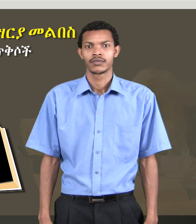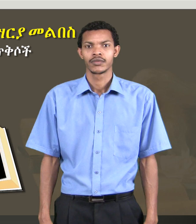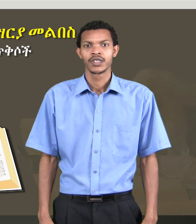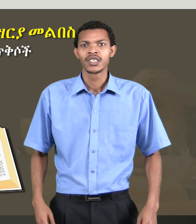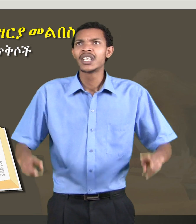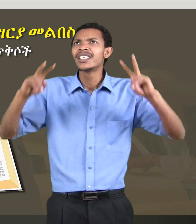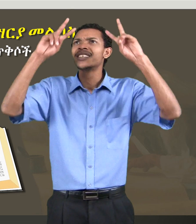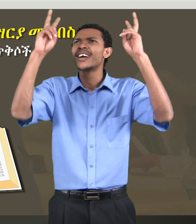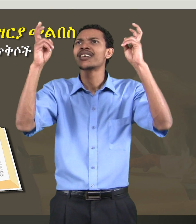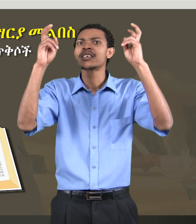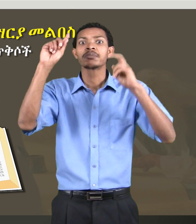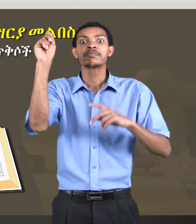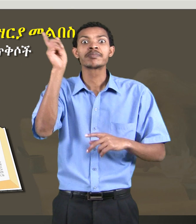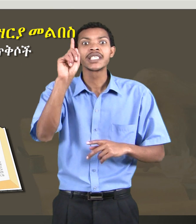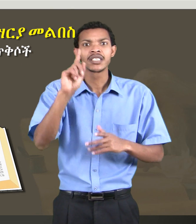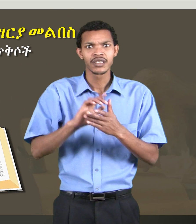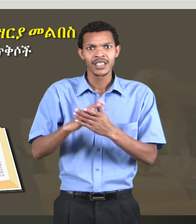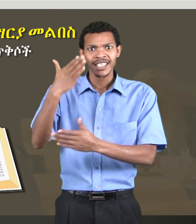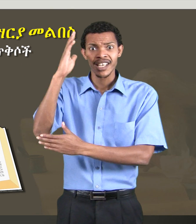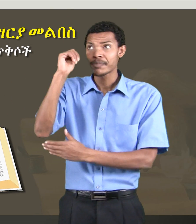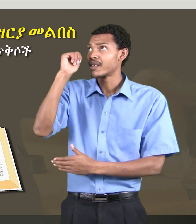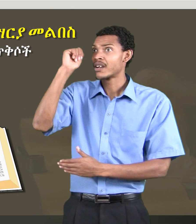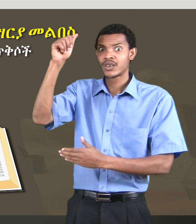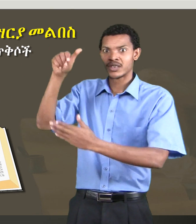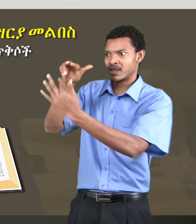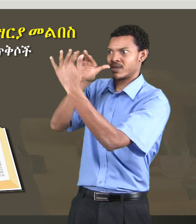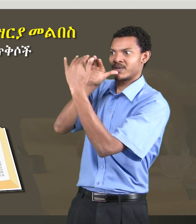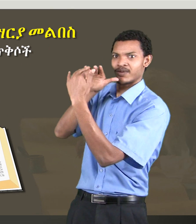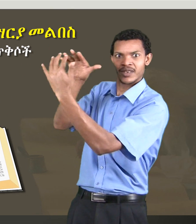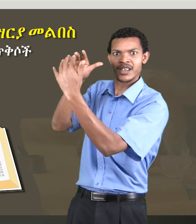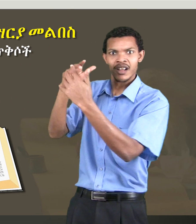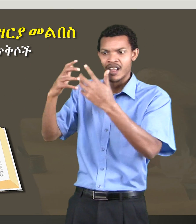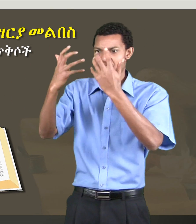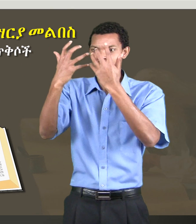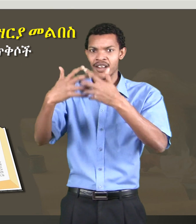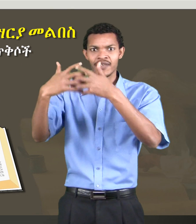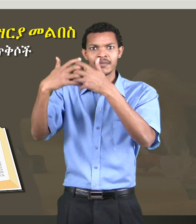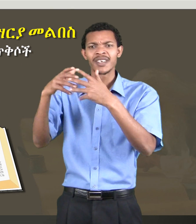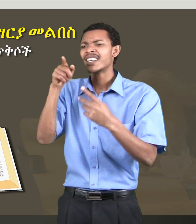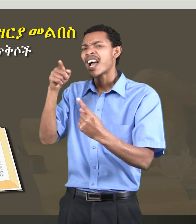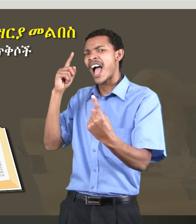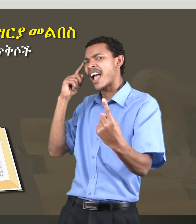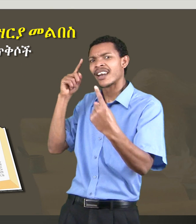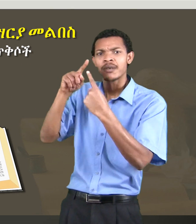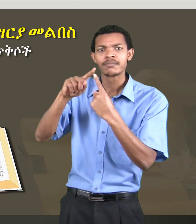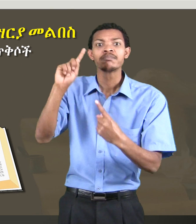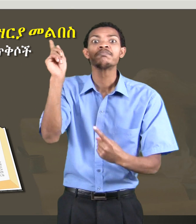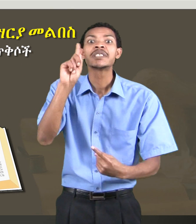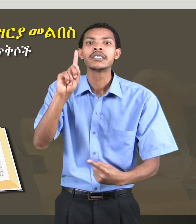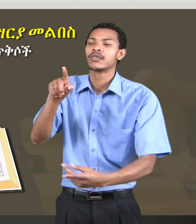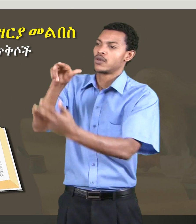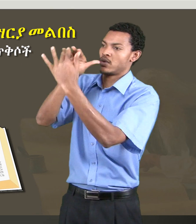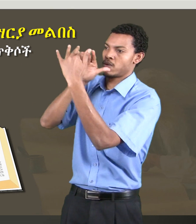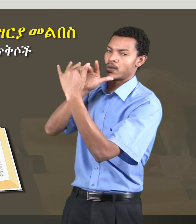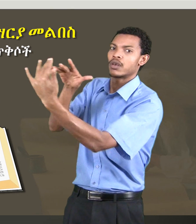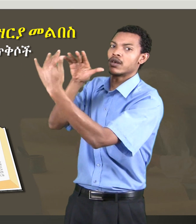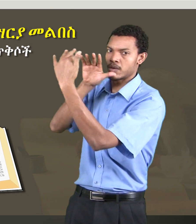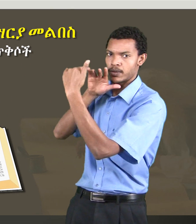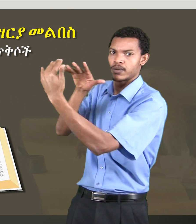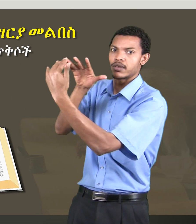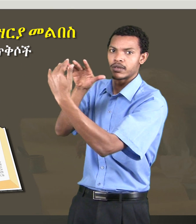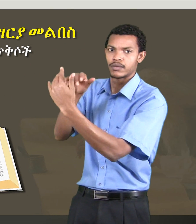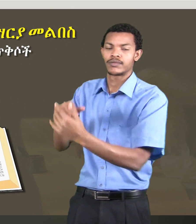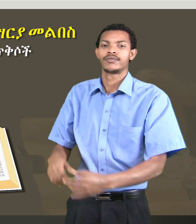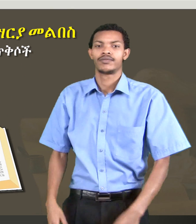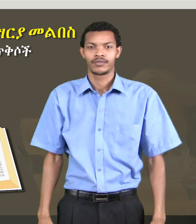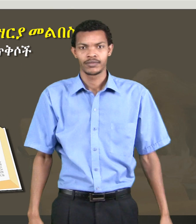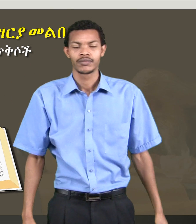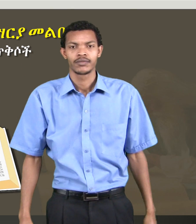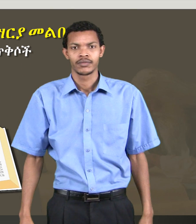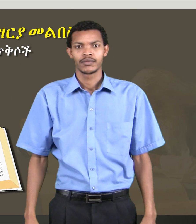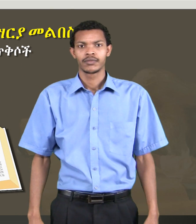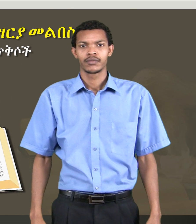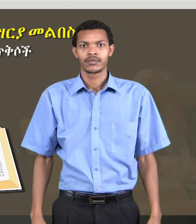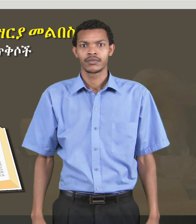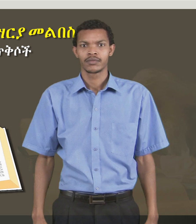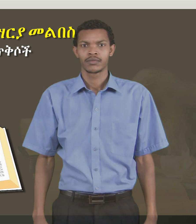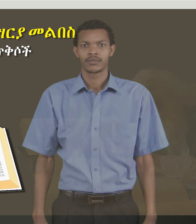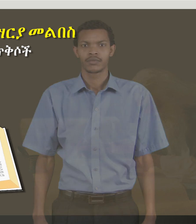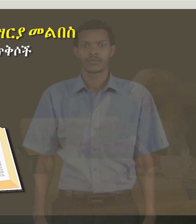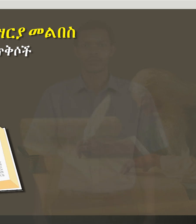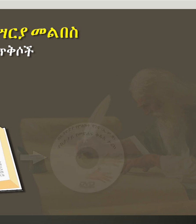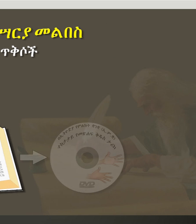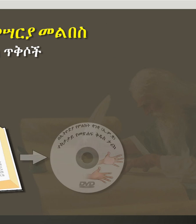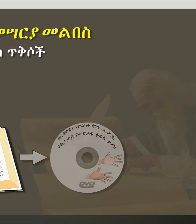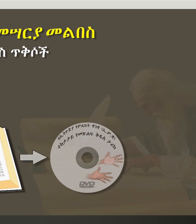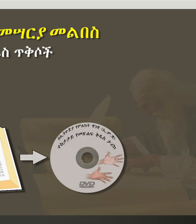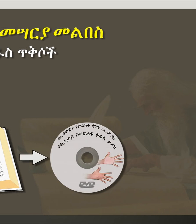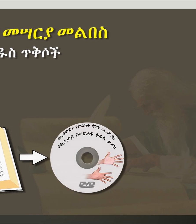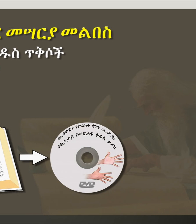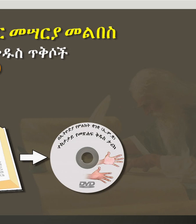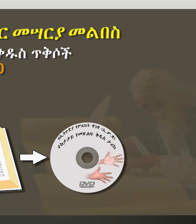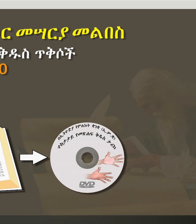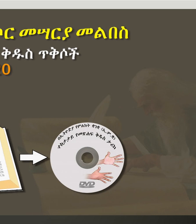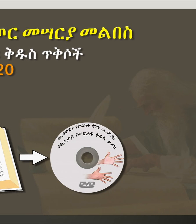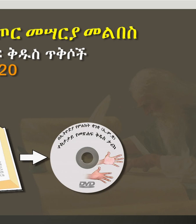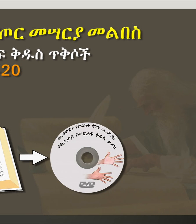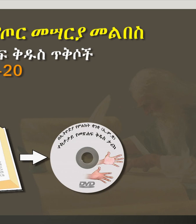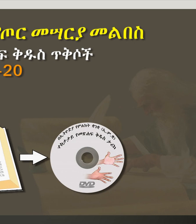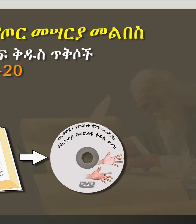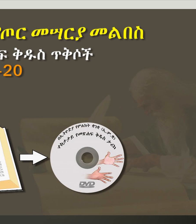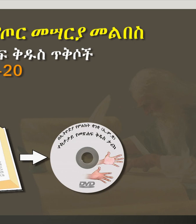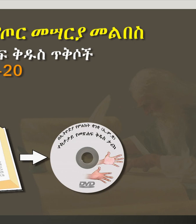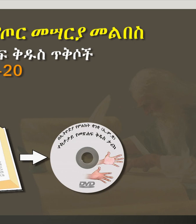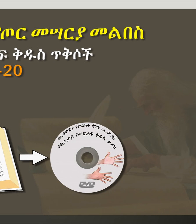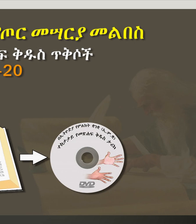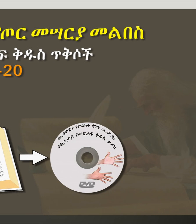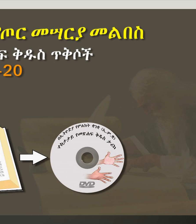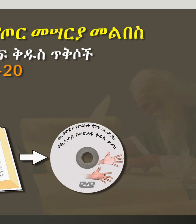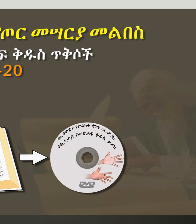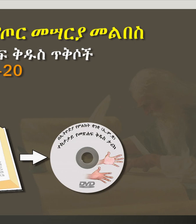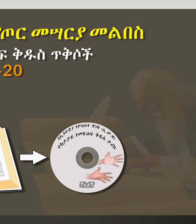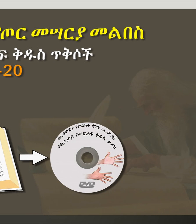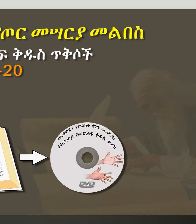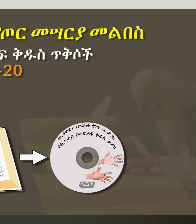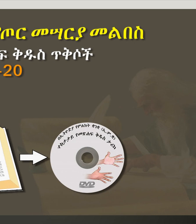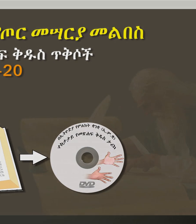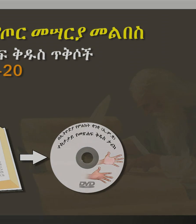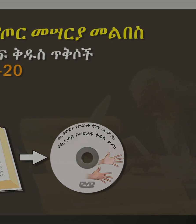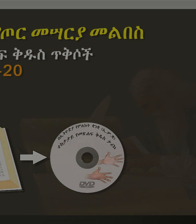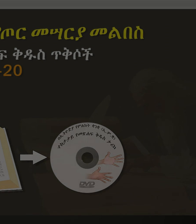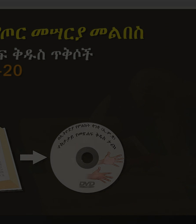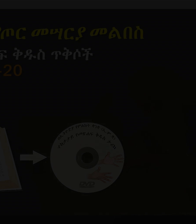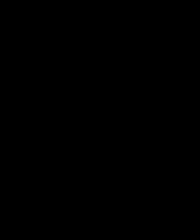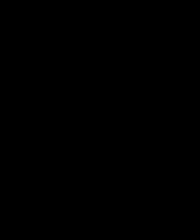Put on God's armor